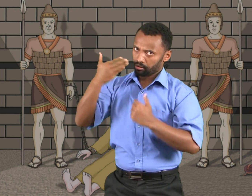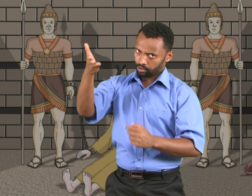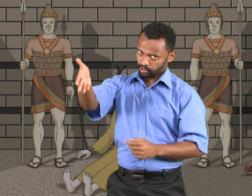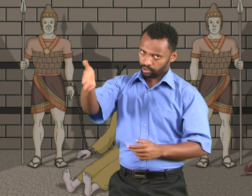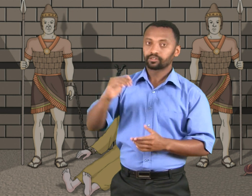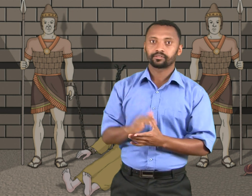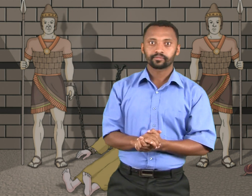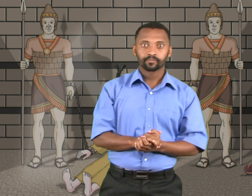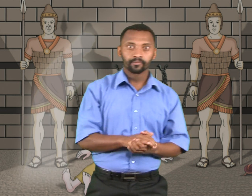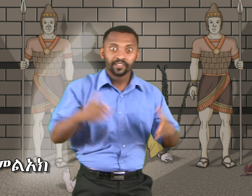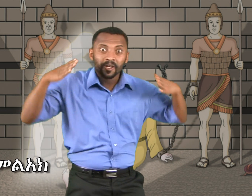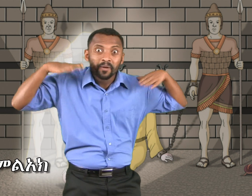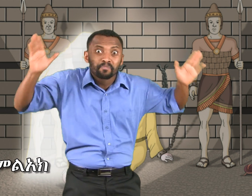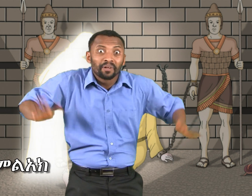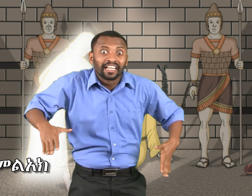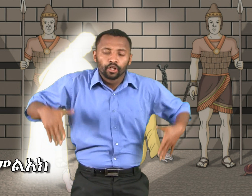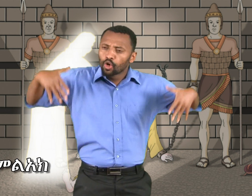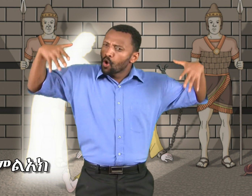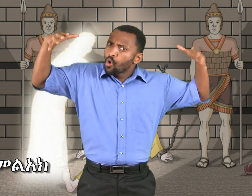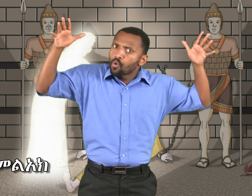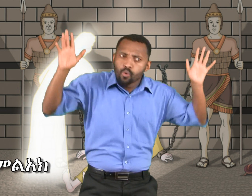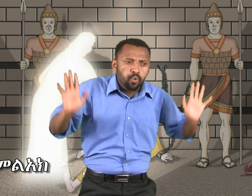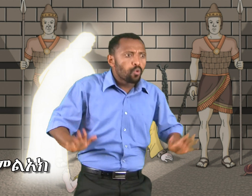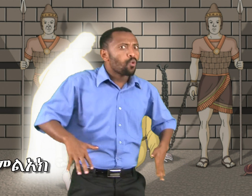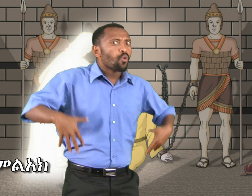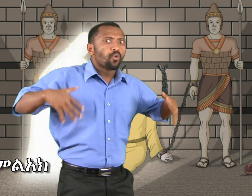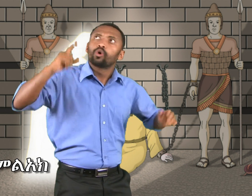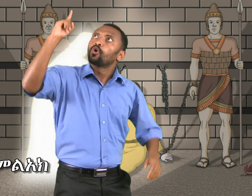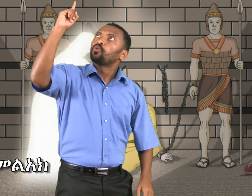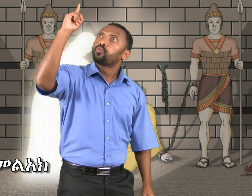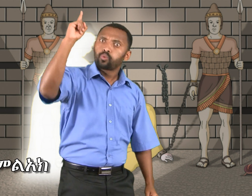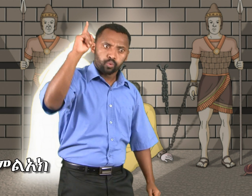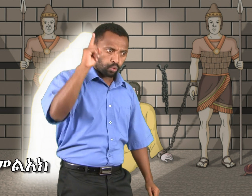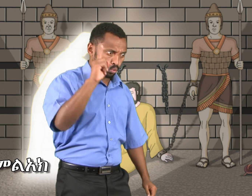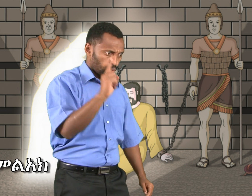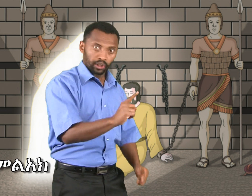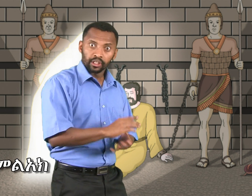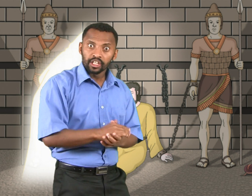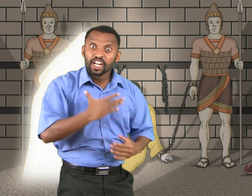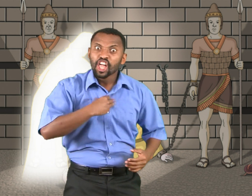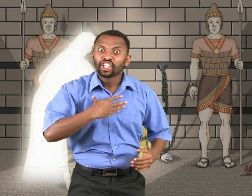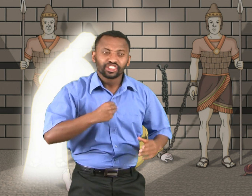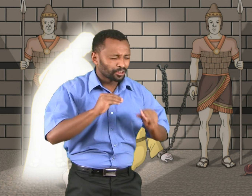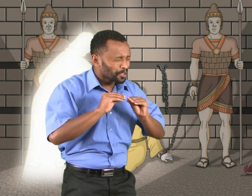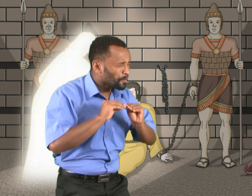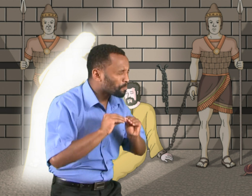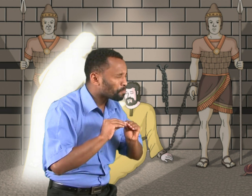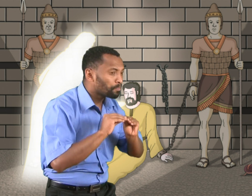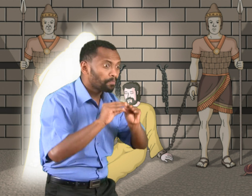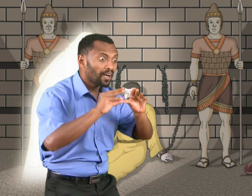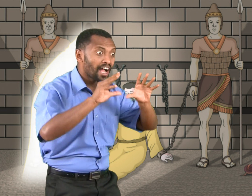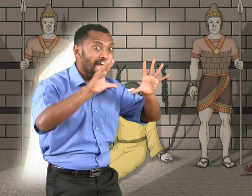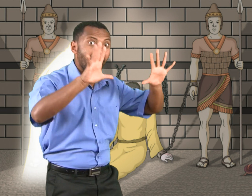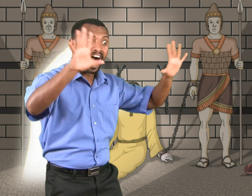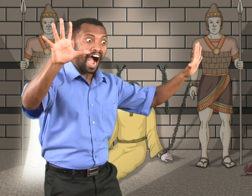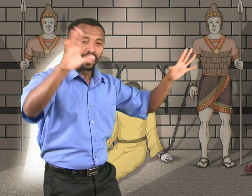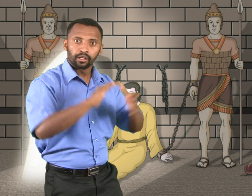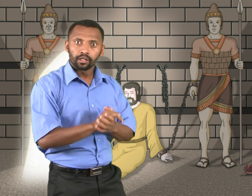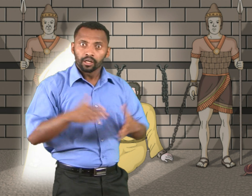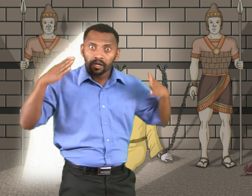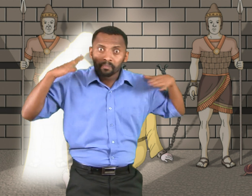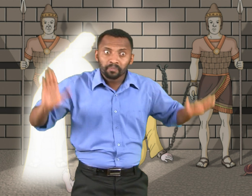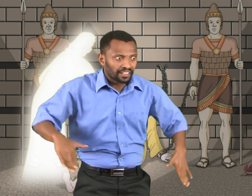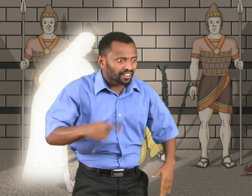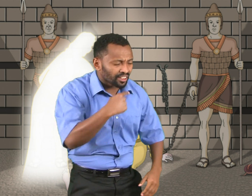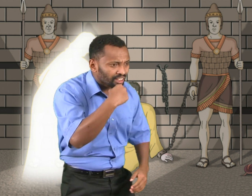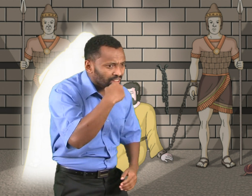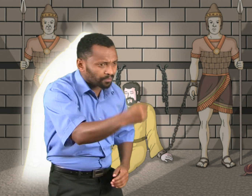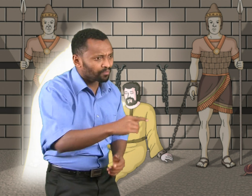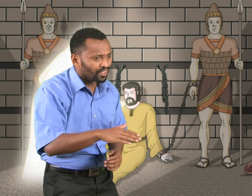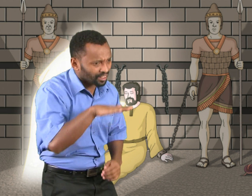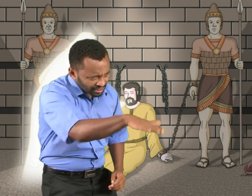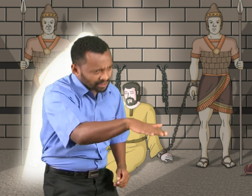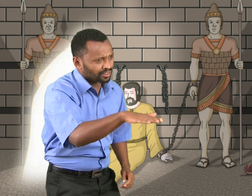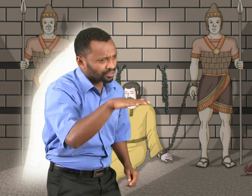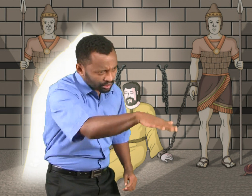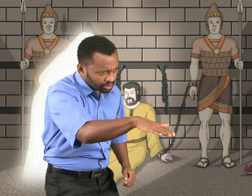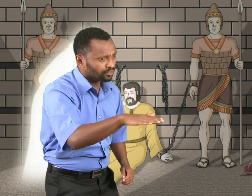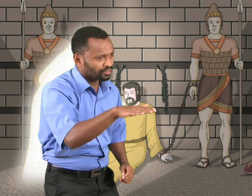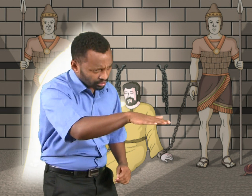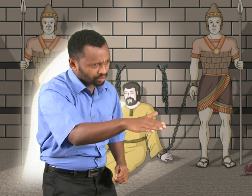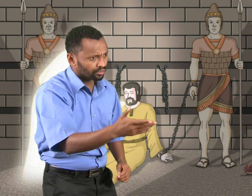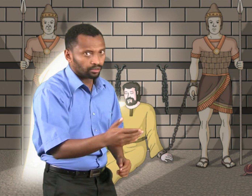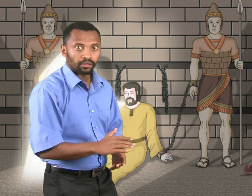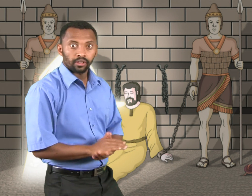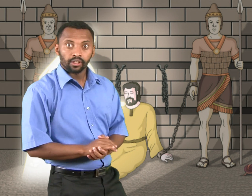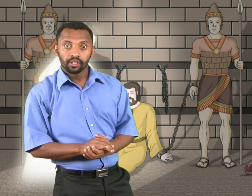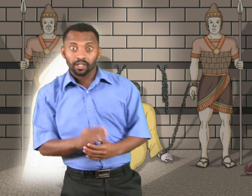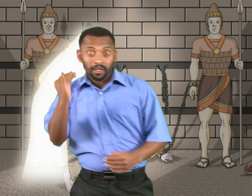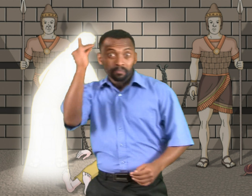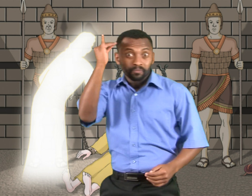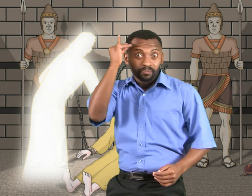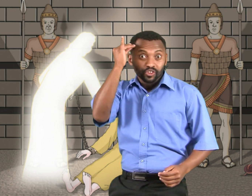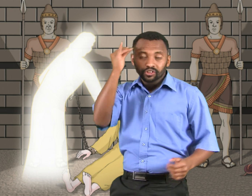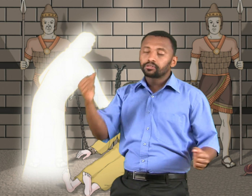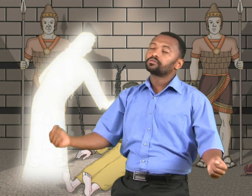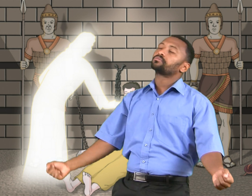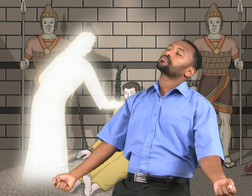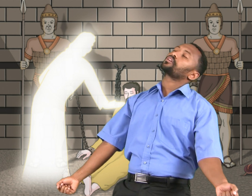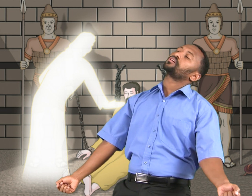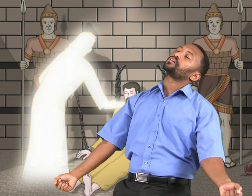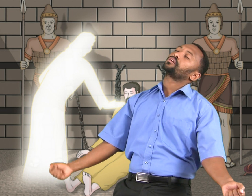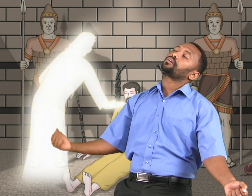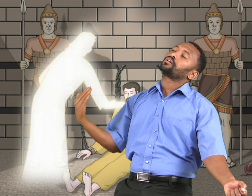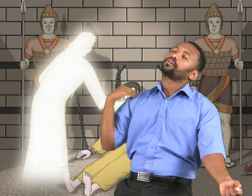Suddenly an angel of the Lord appeared and a light shone in the cell.